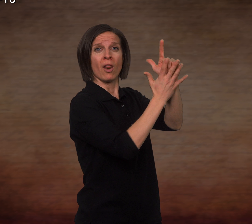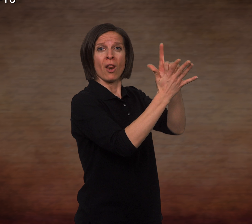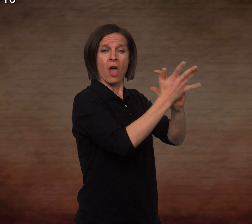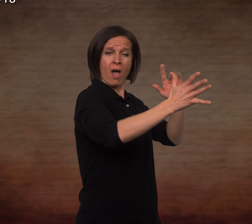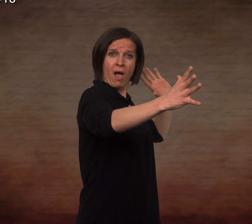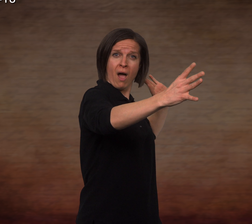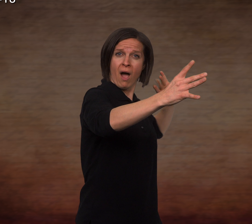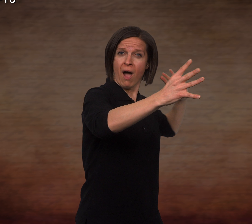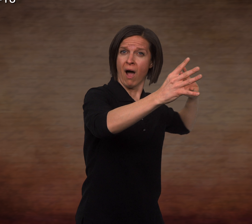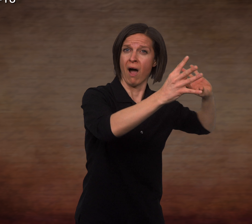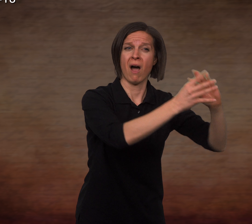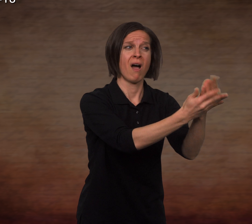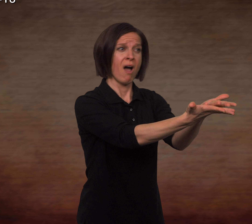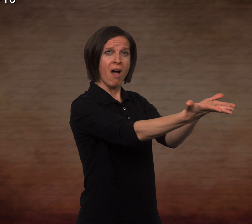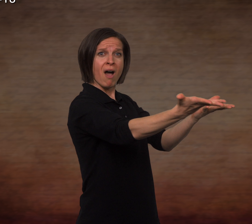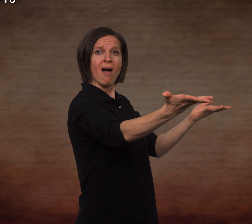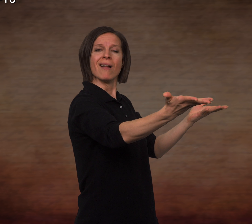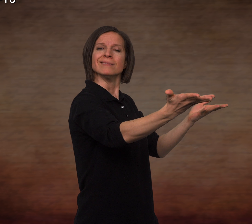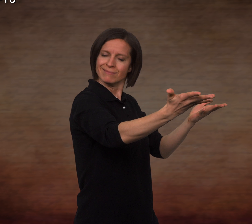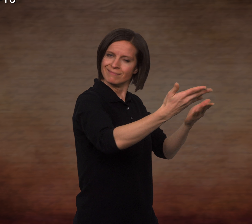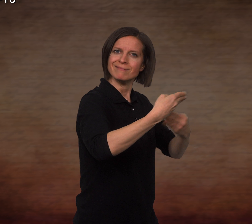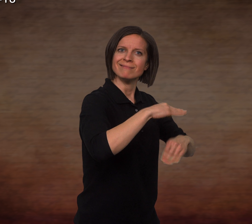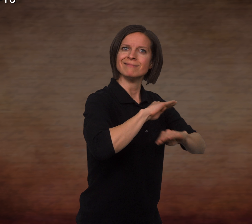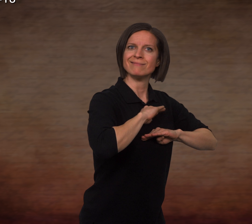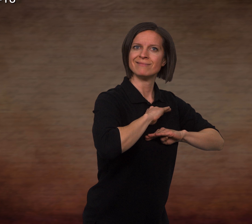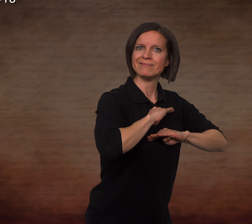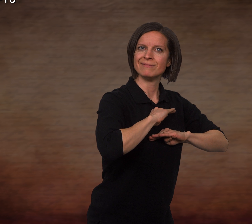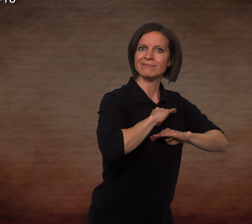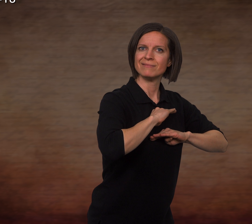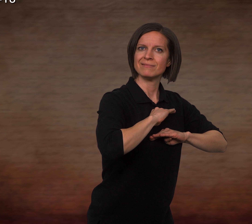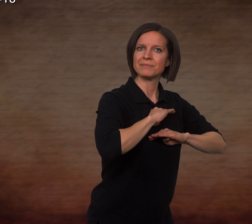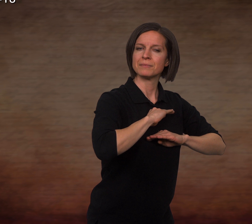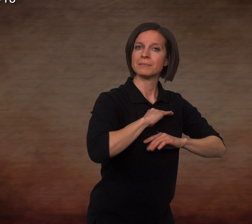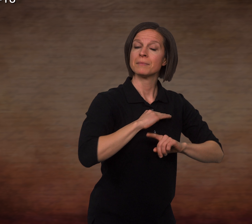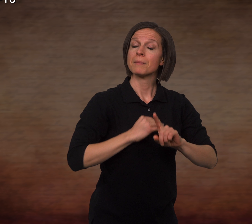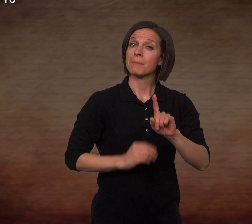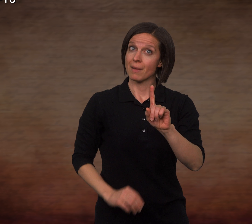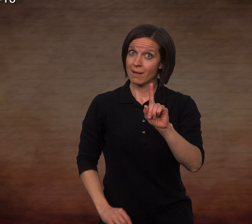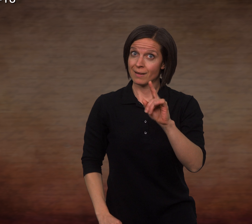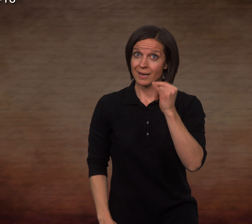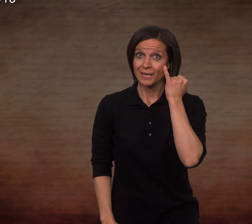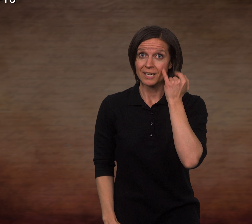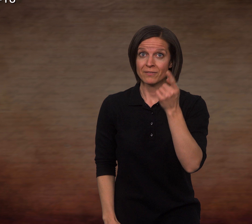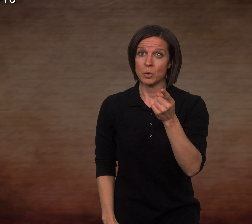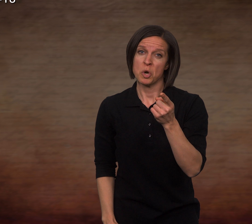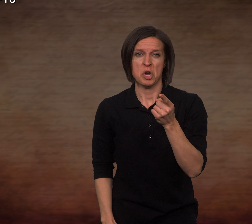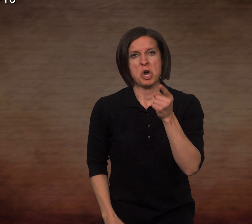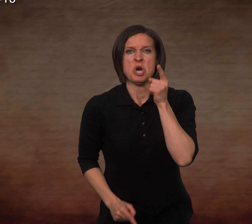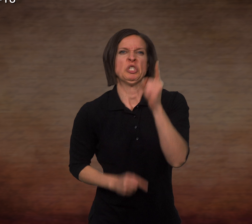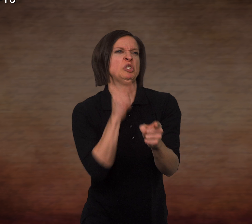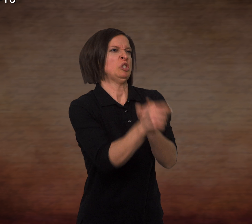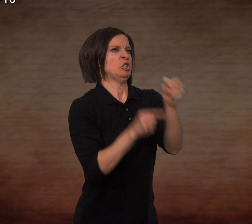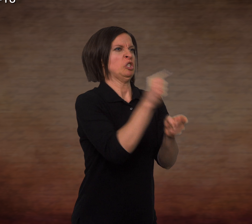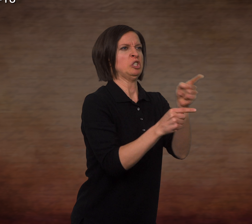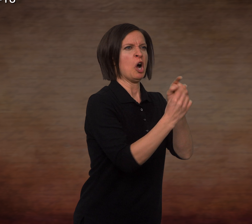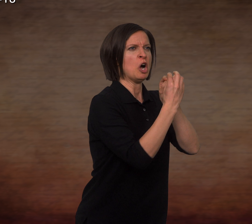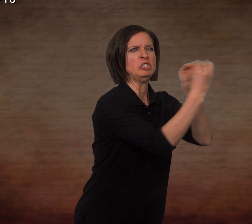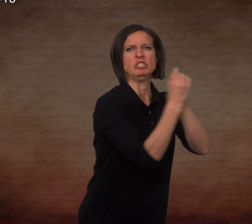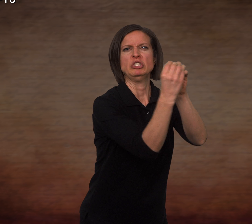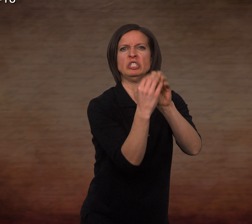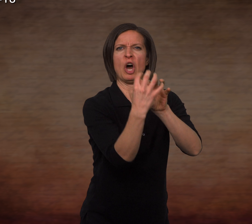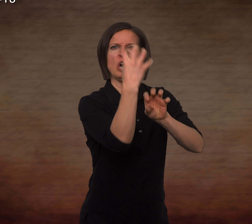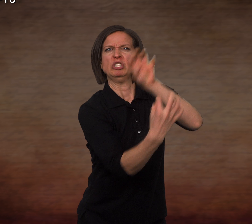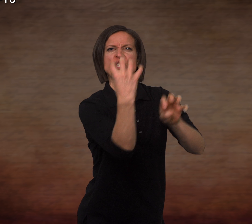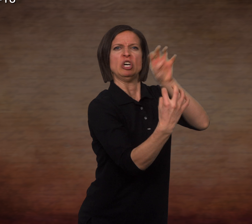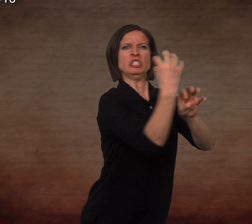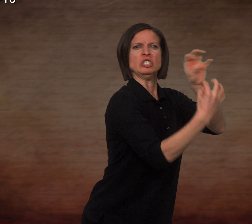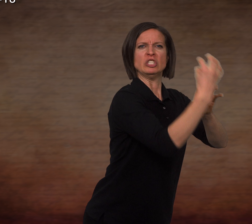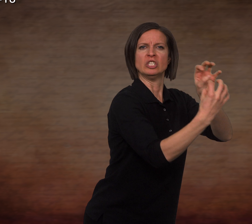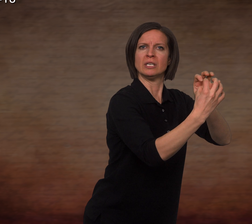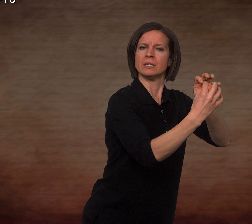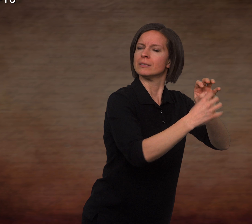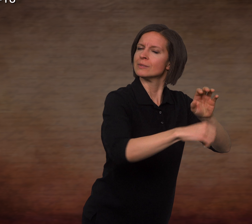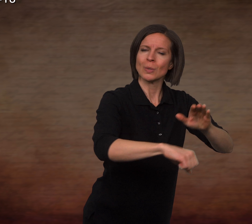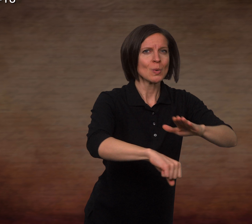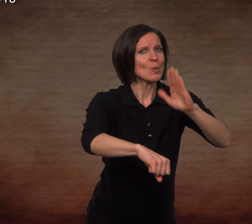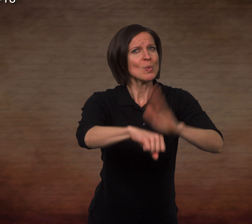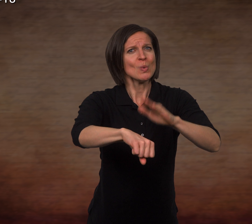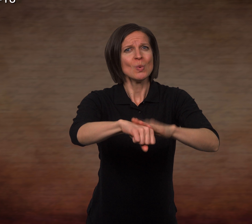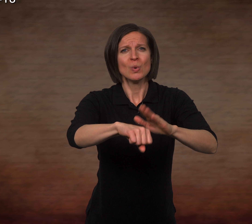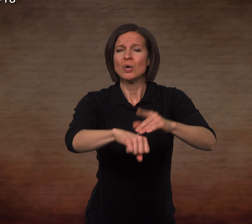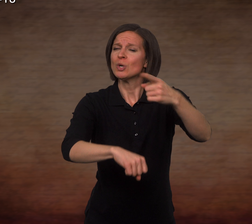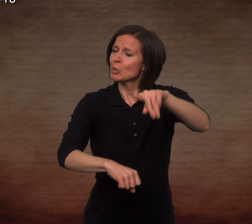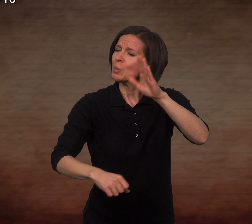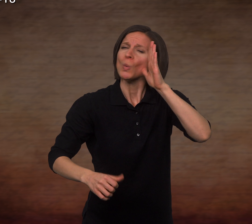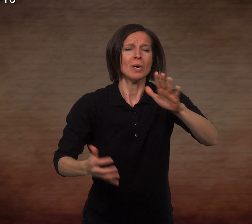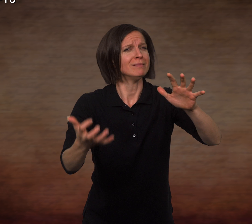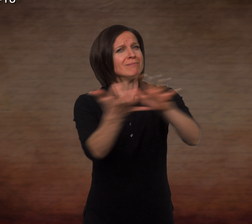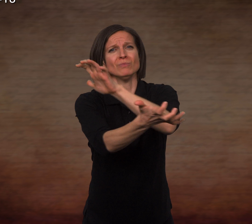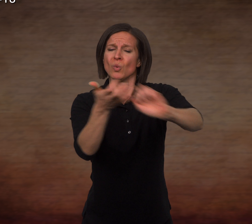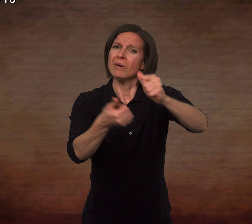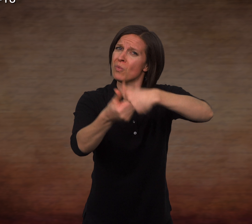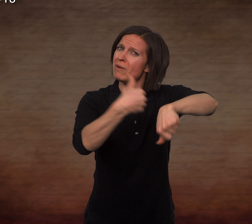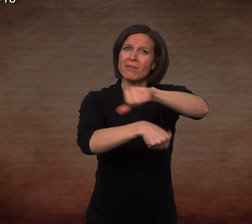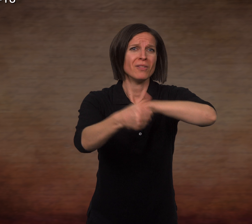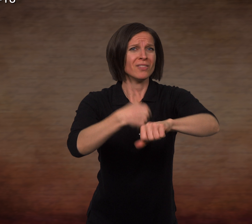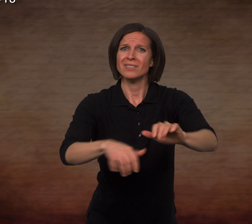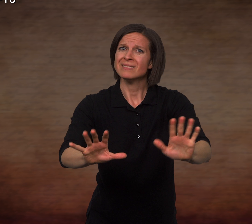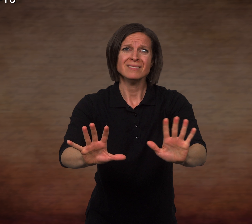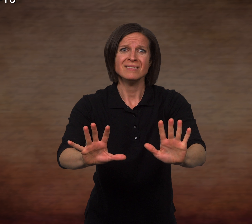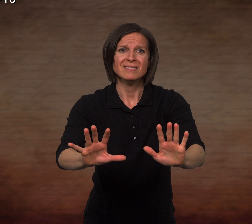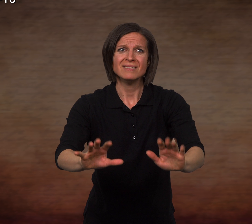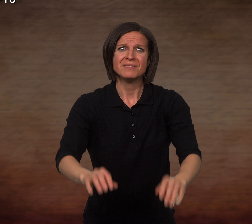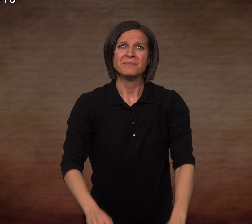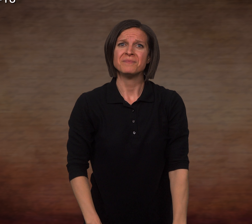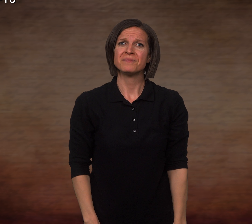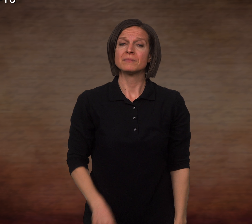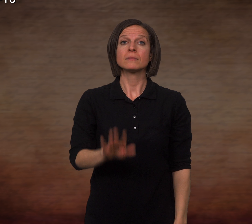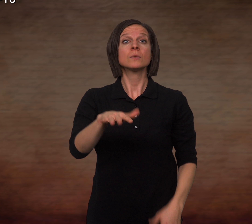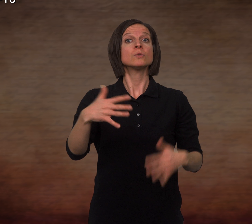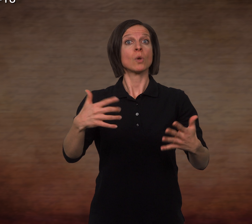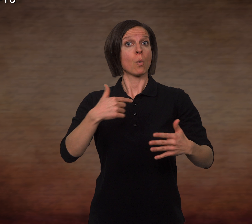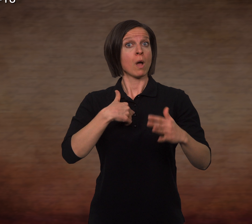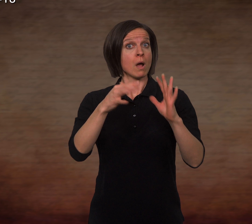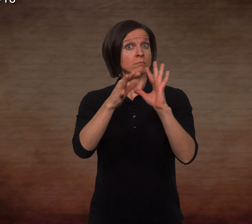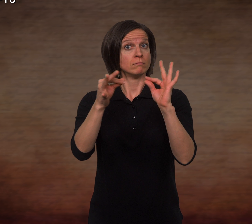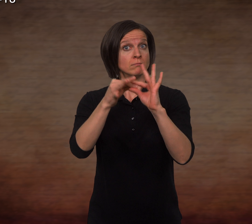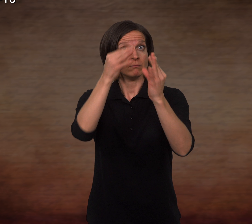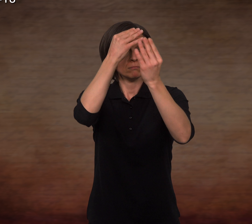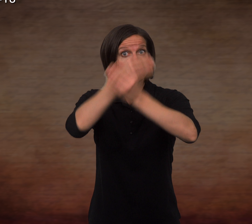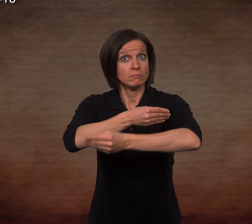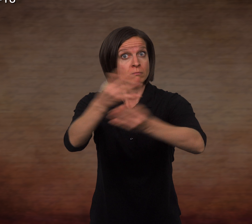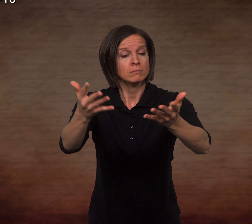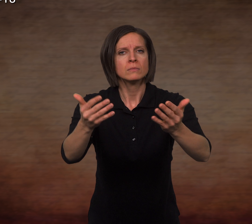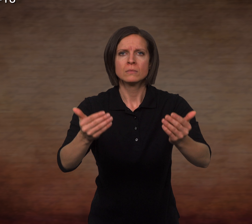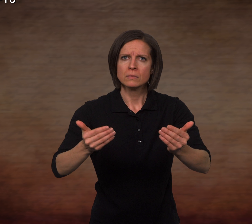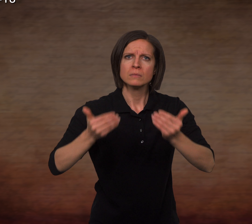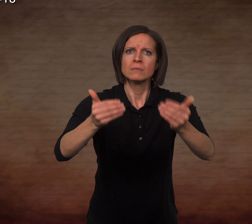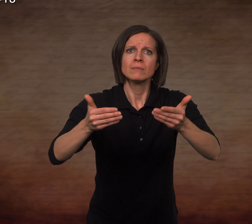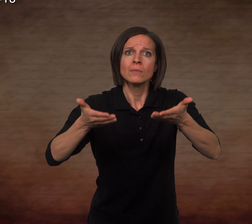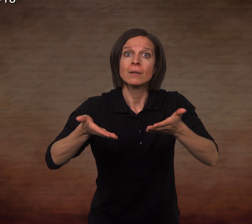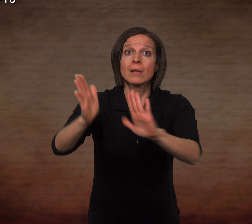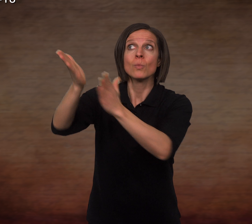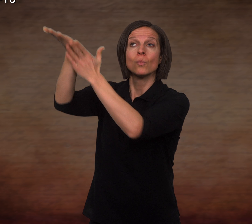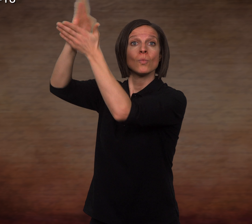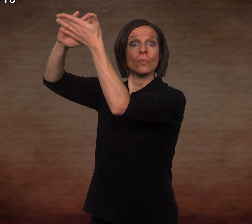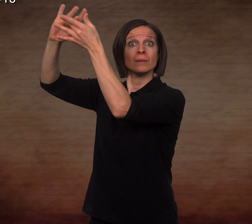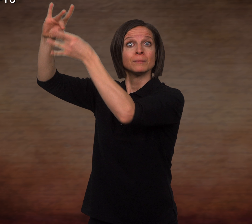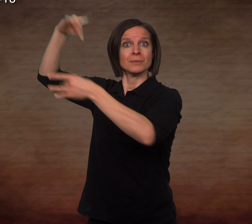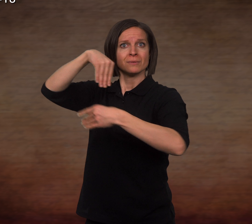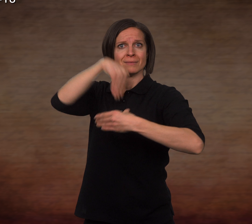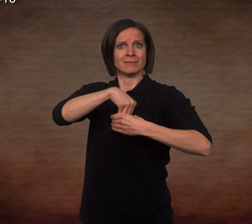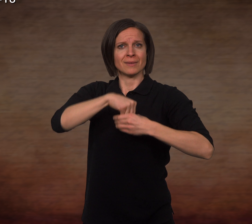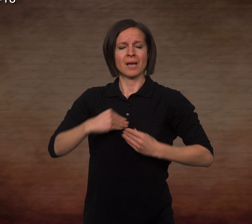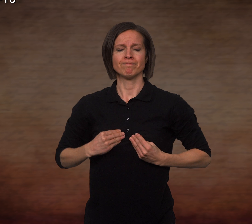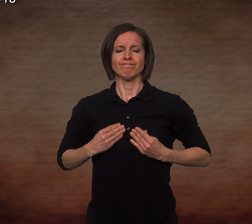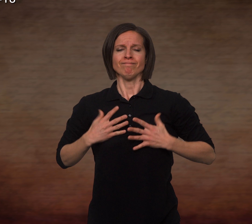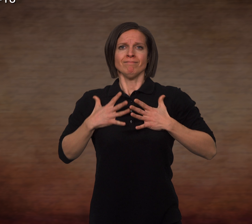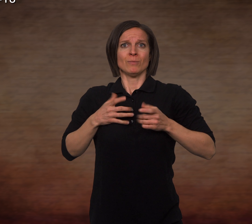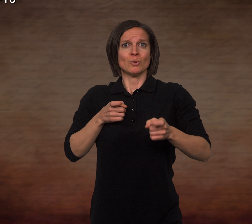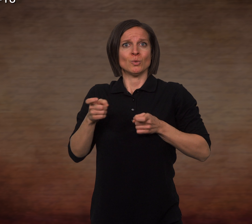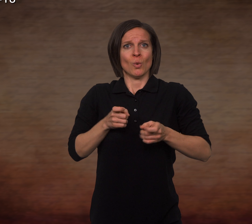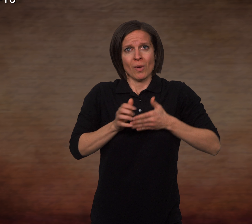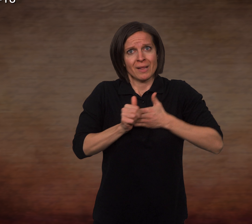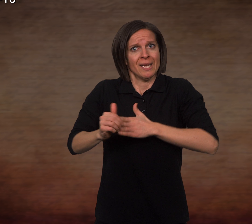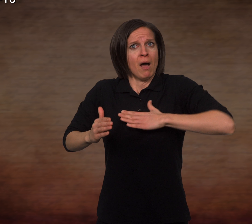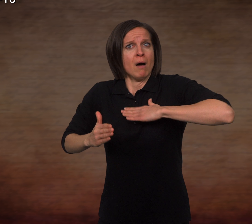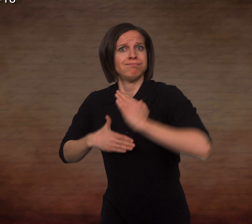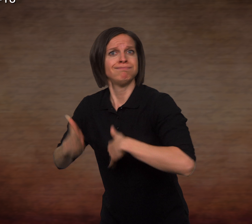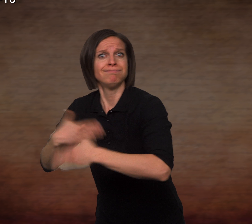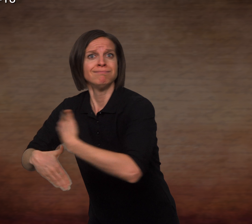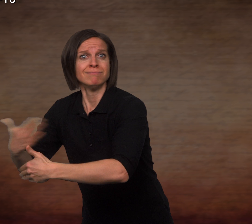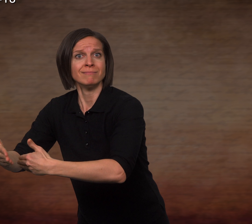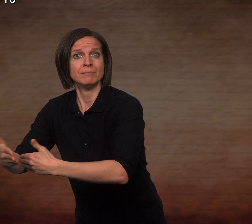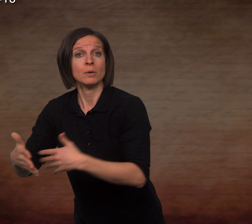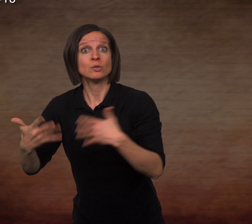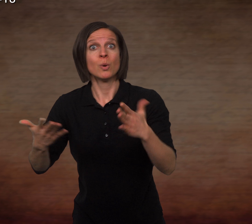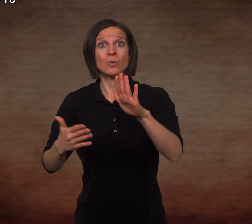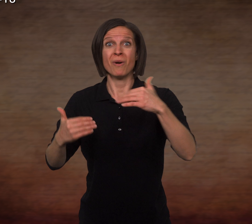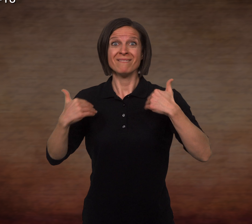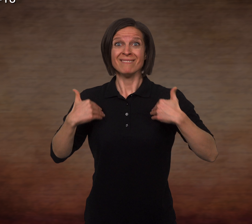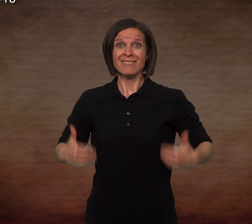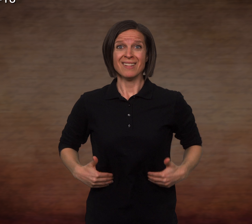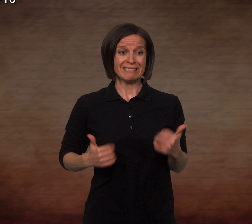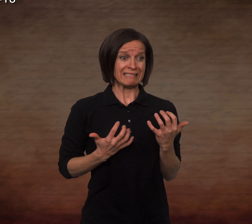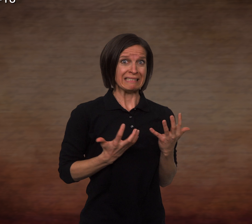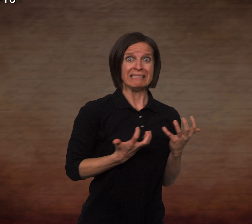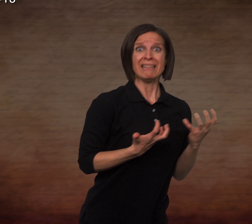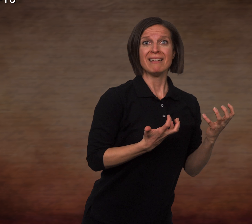So I say, walk by the Spirit, and you will not gratify the desires of the flesh.